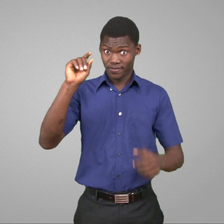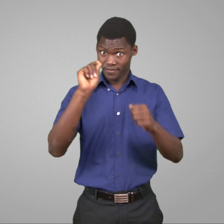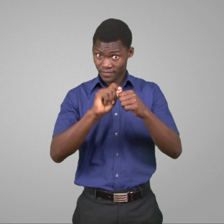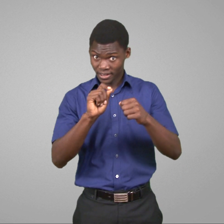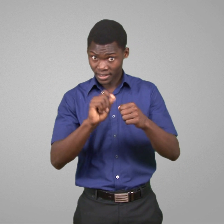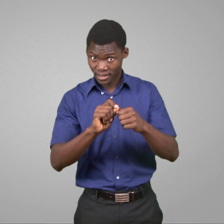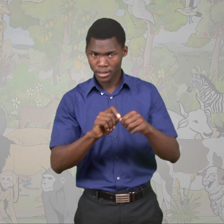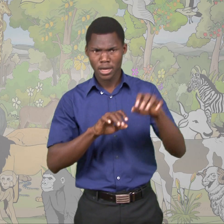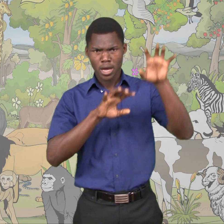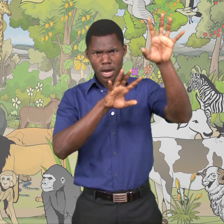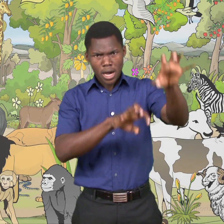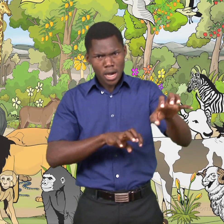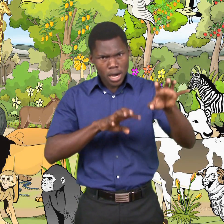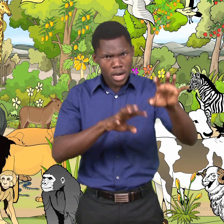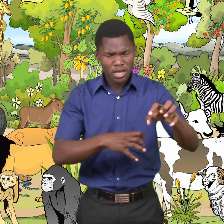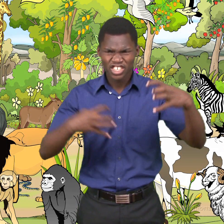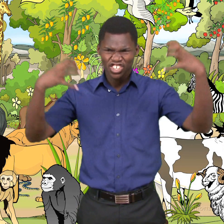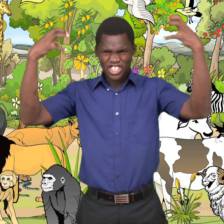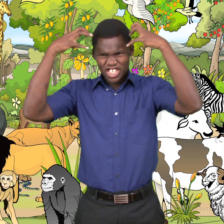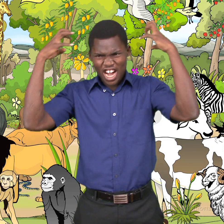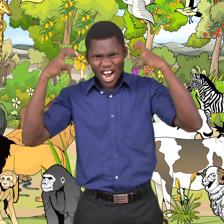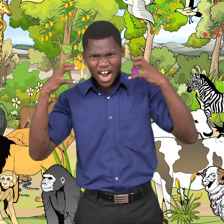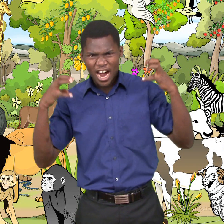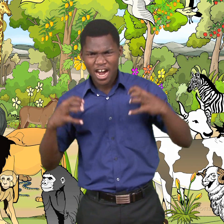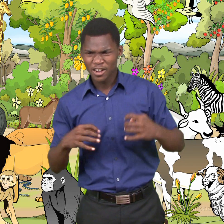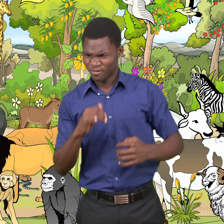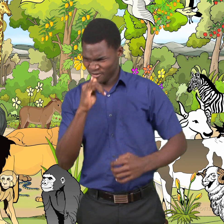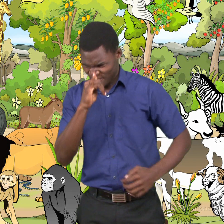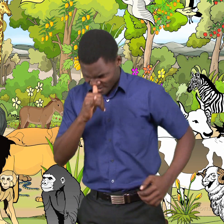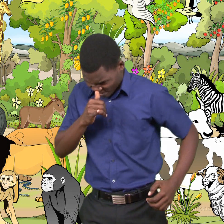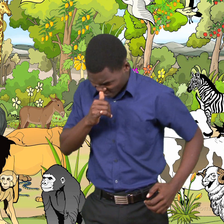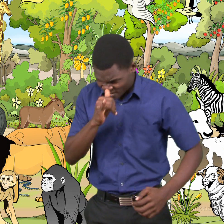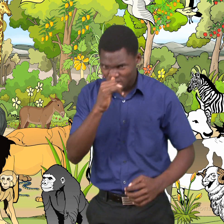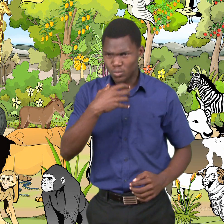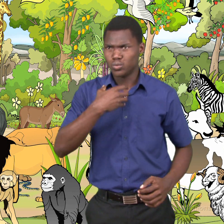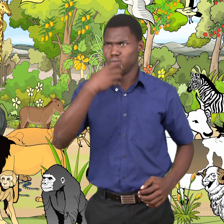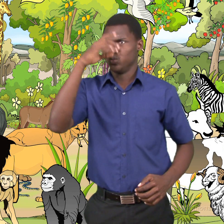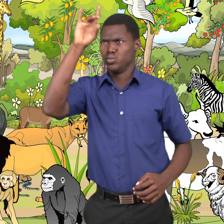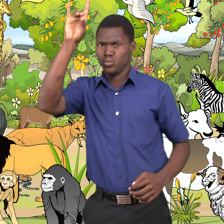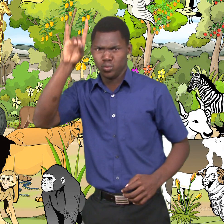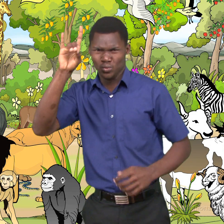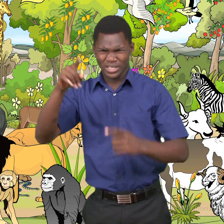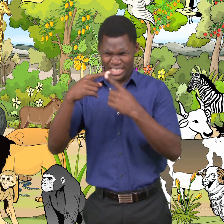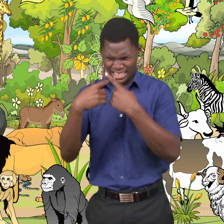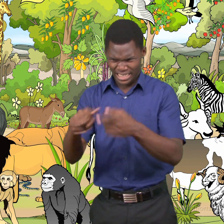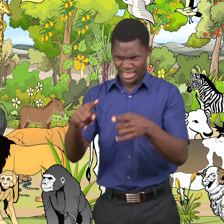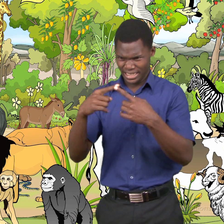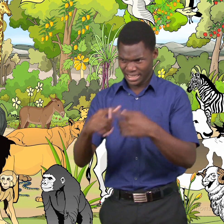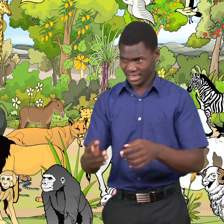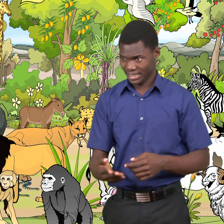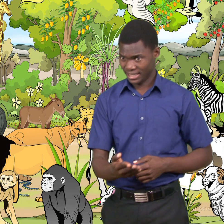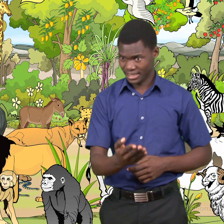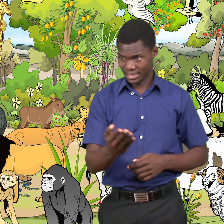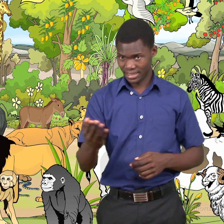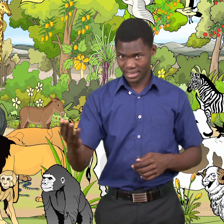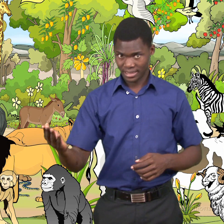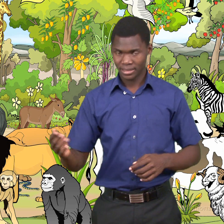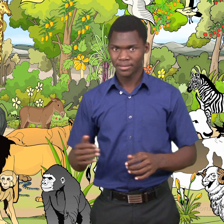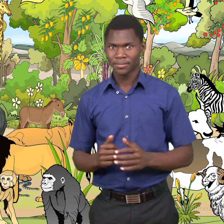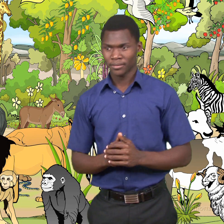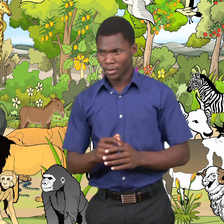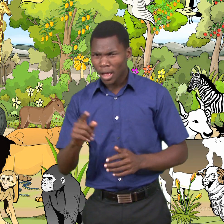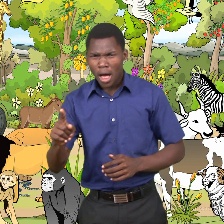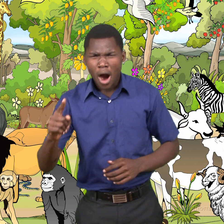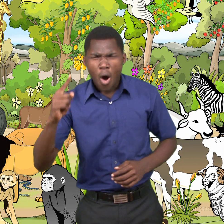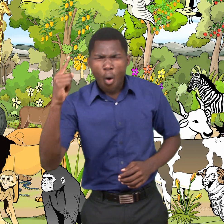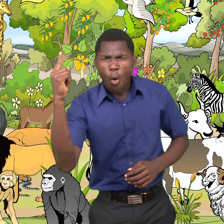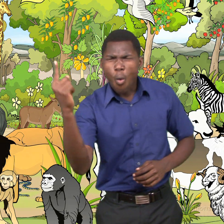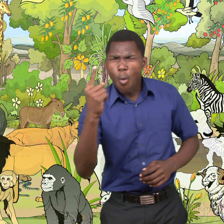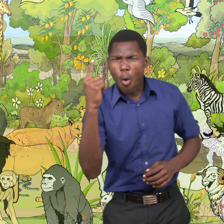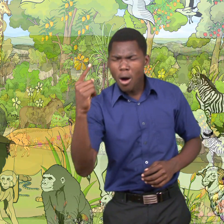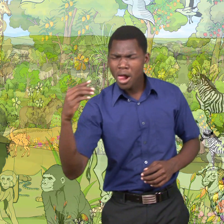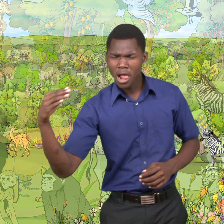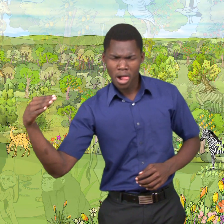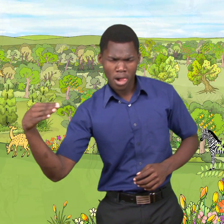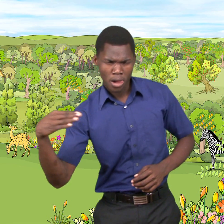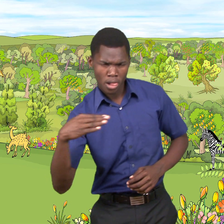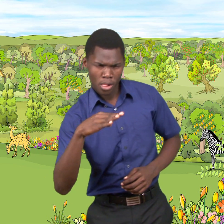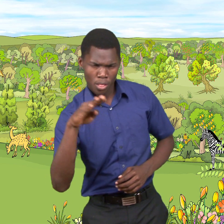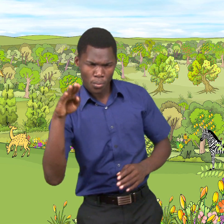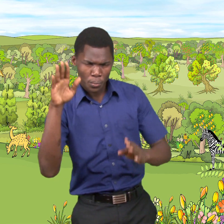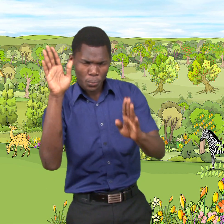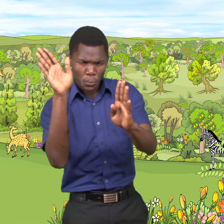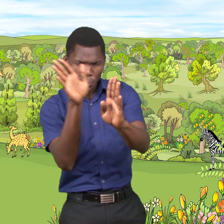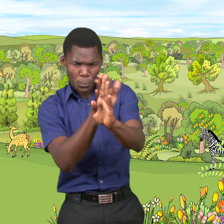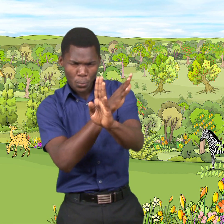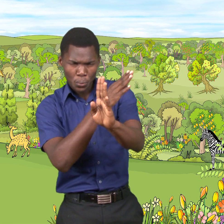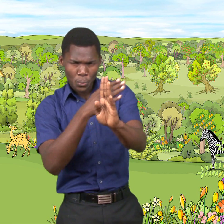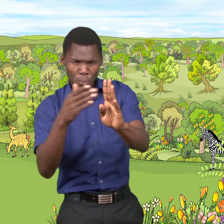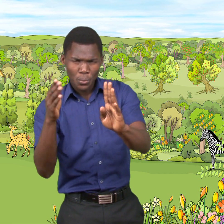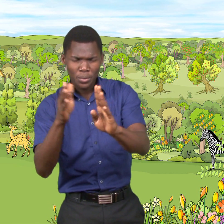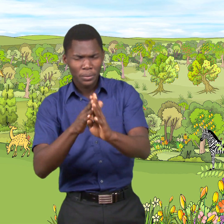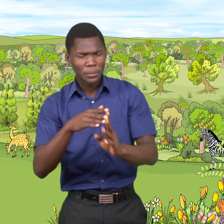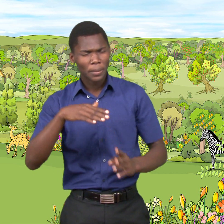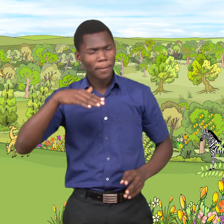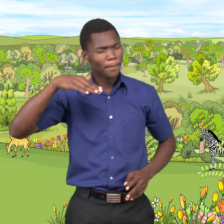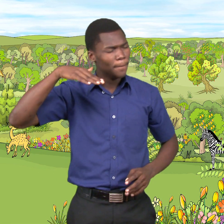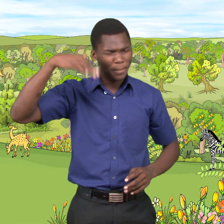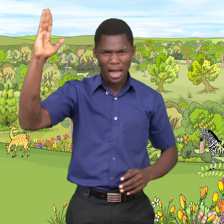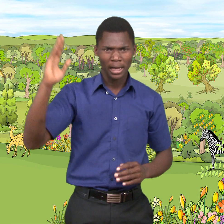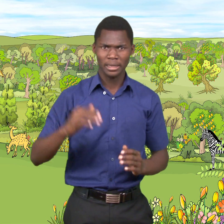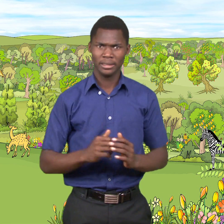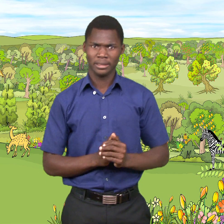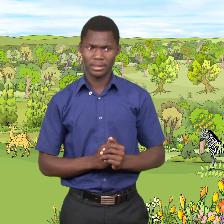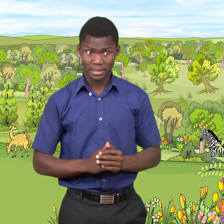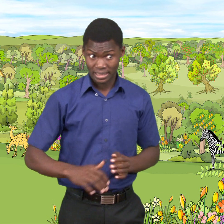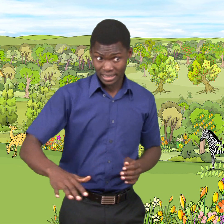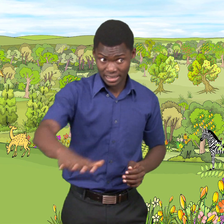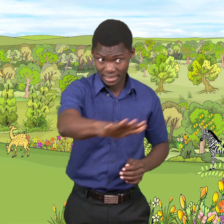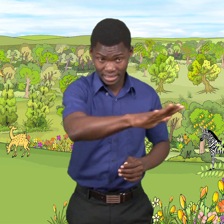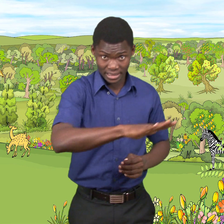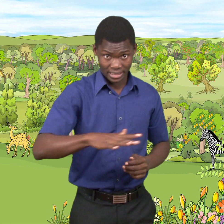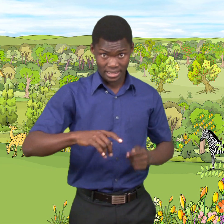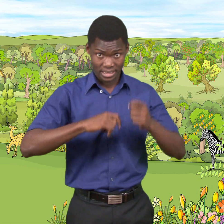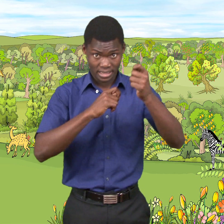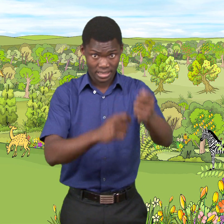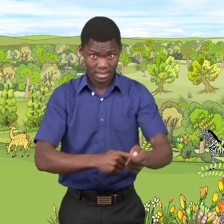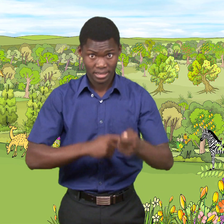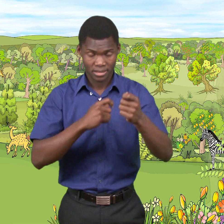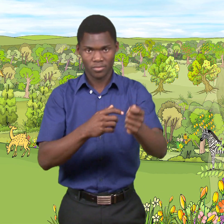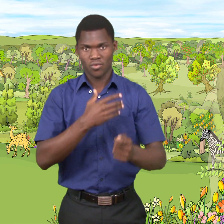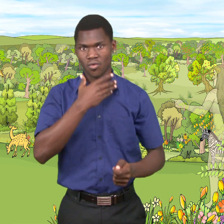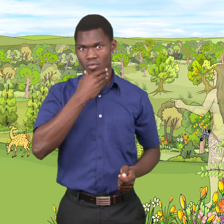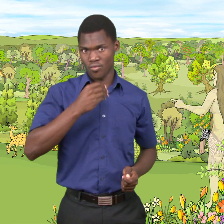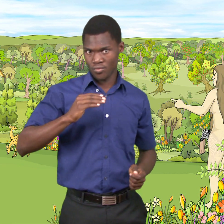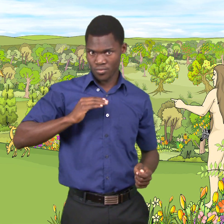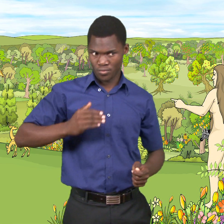Now the serpent was more crafty than any beast of the field that the LORD God had made.